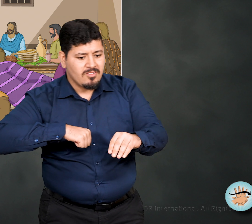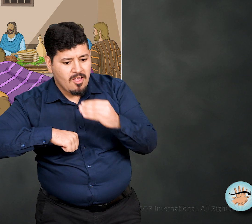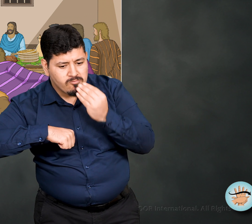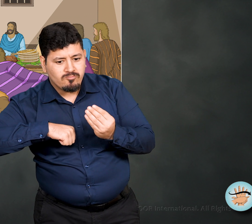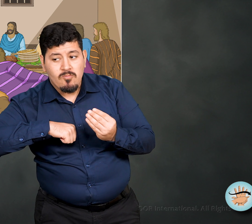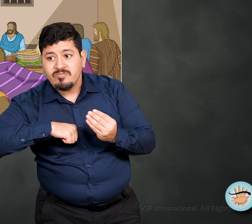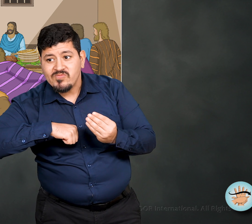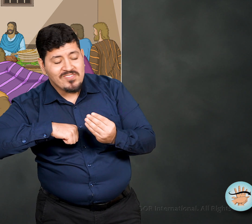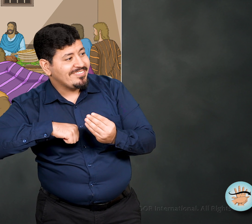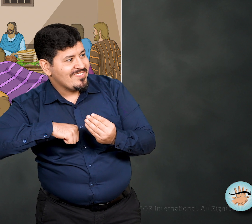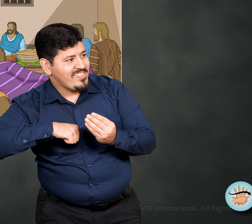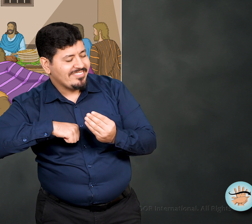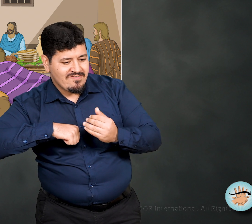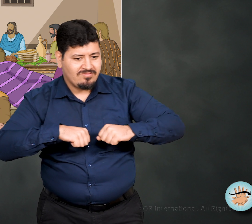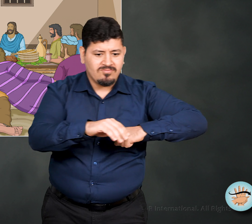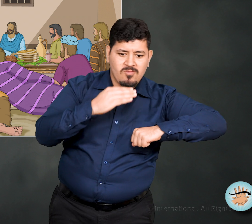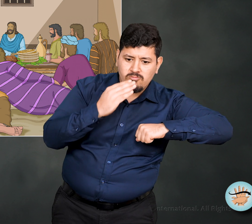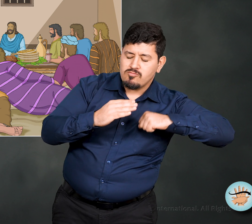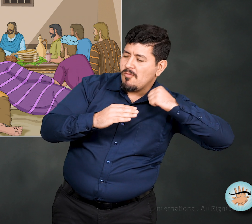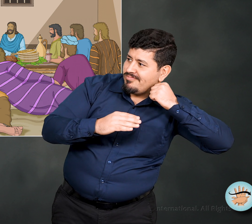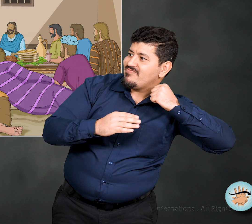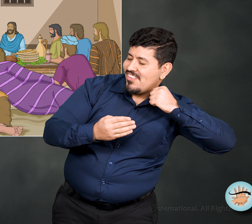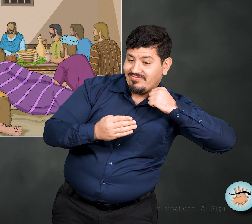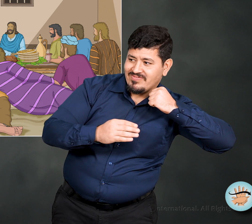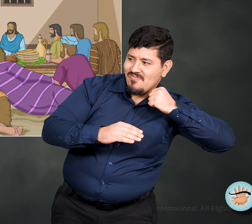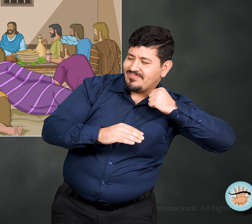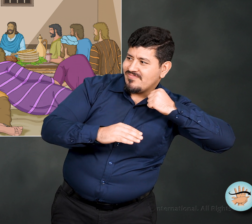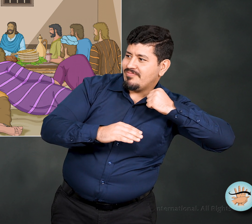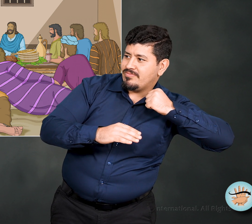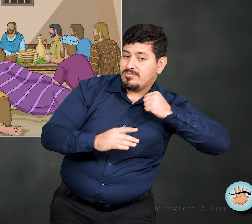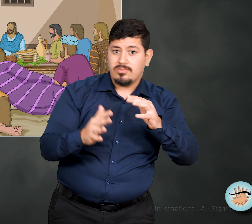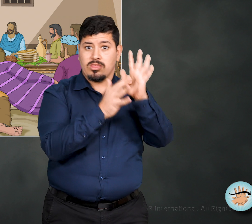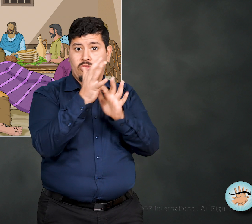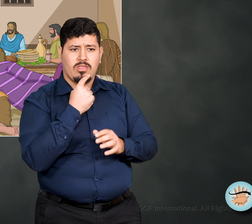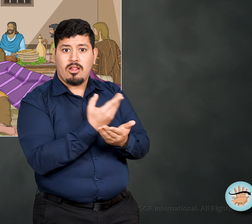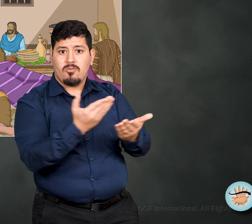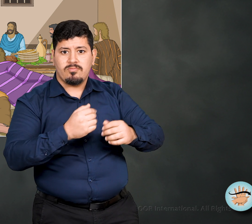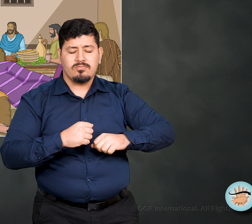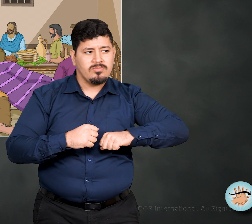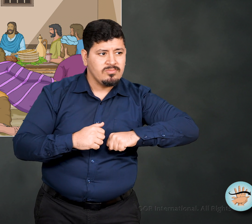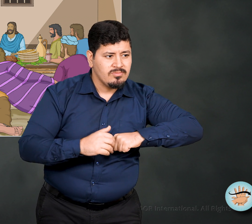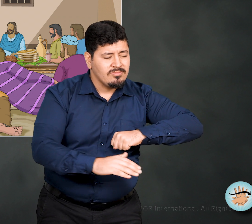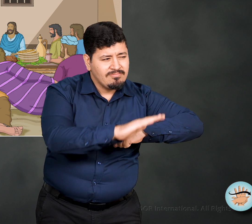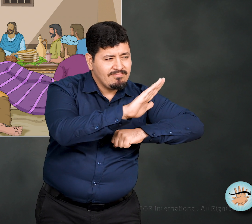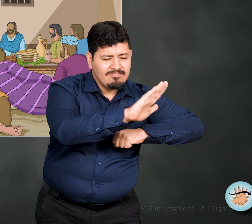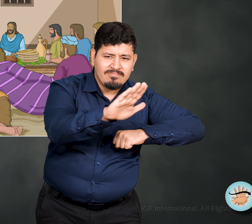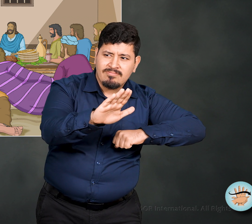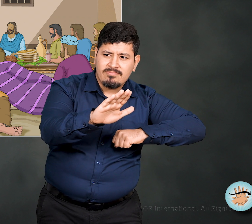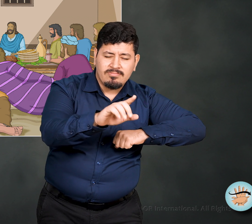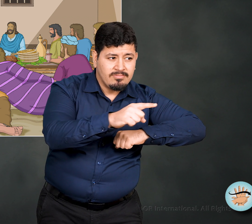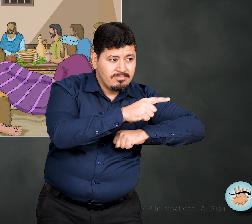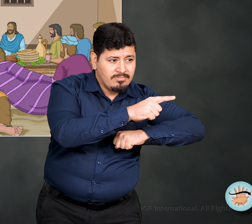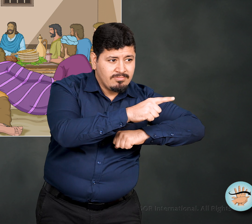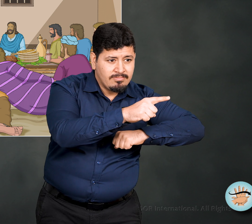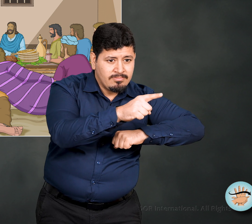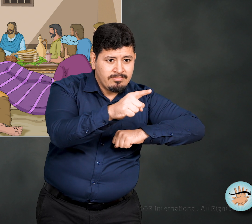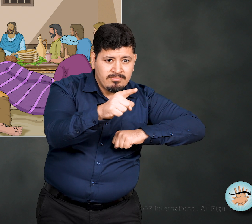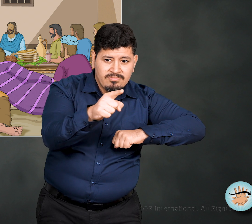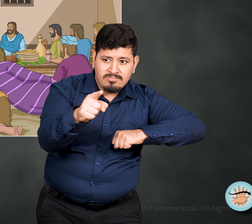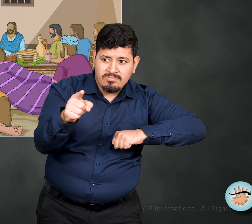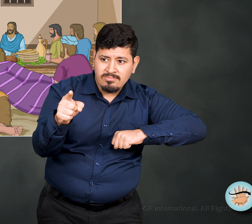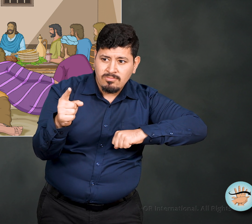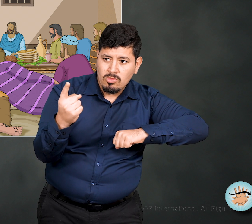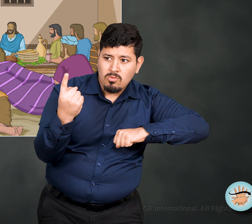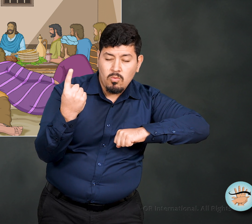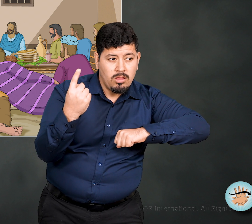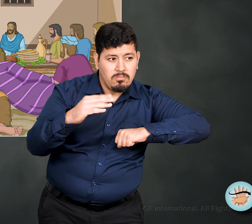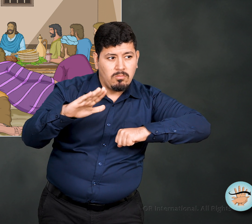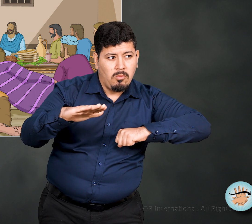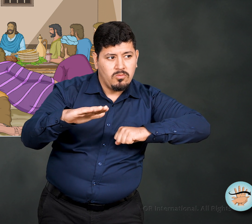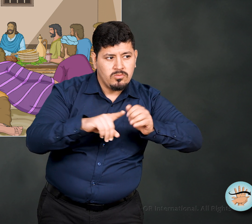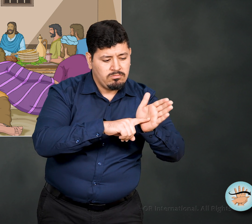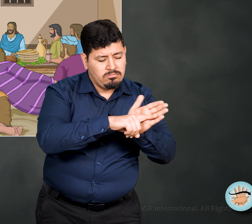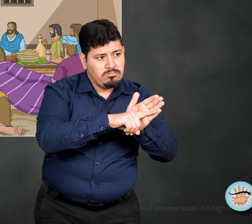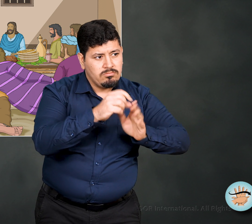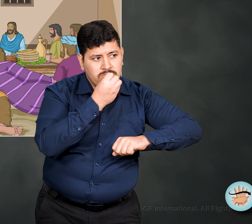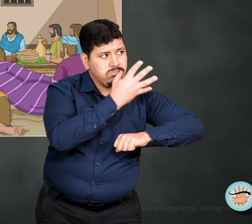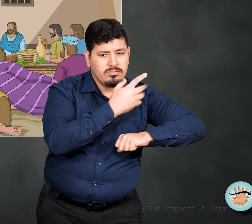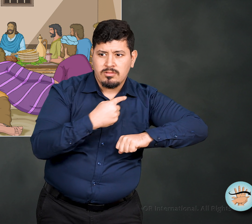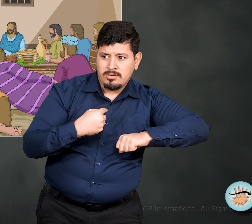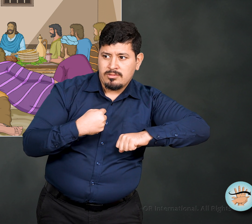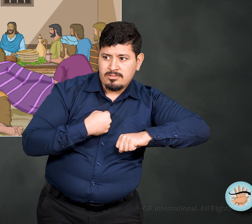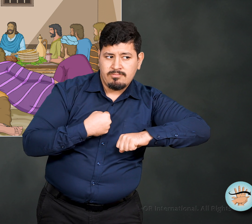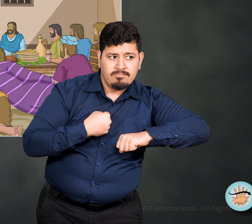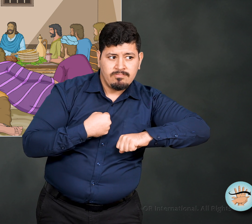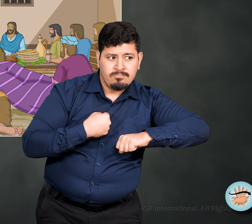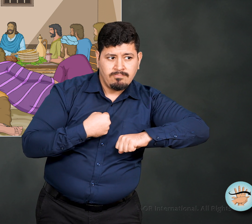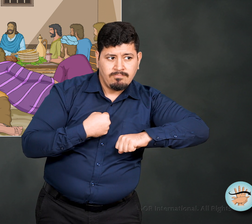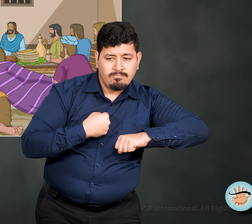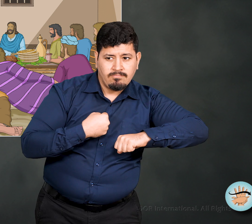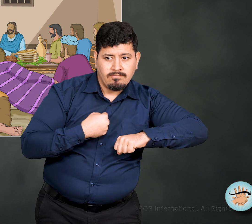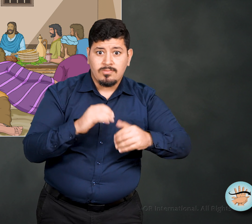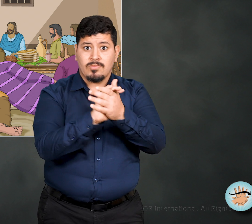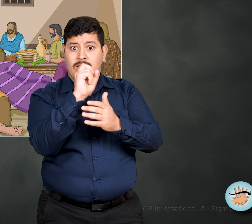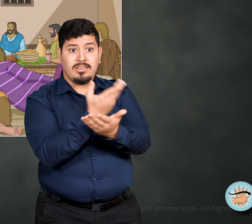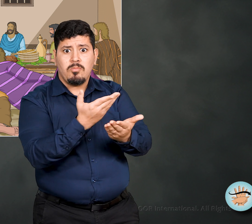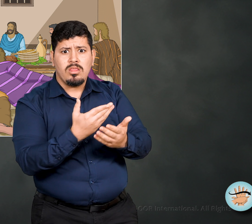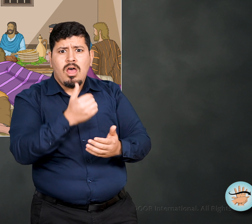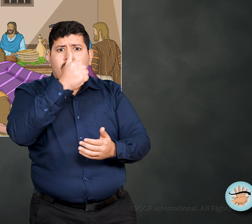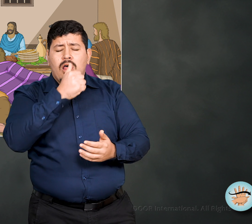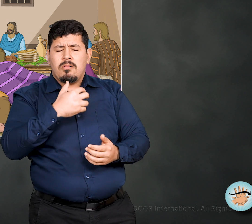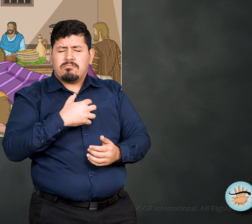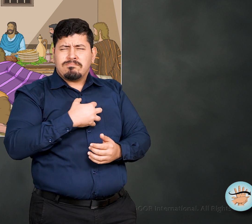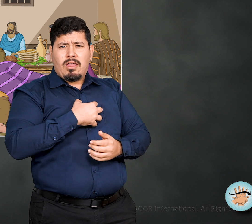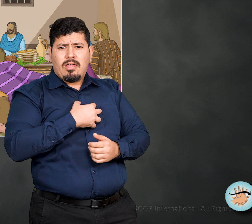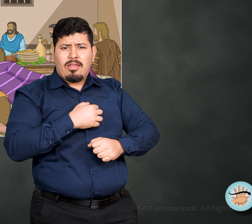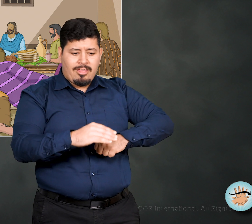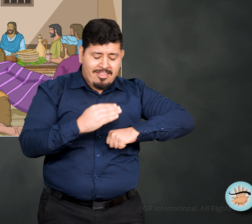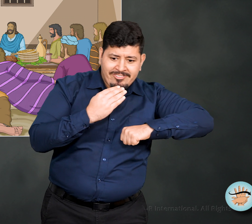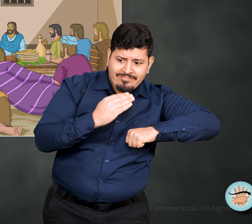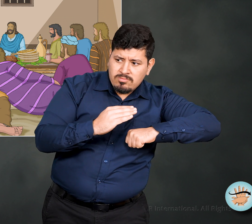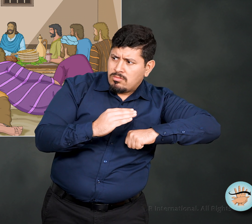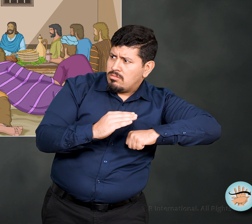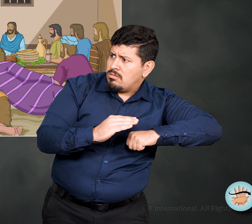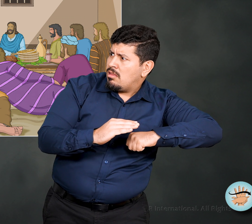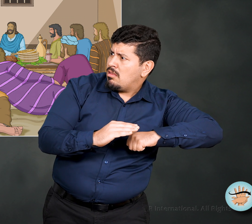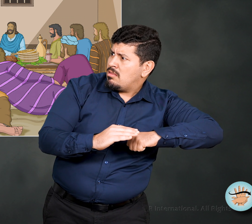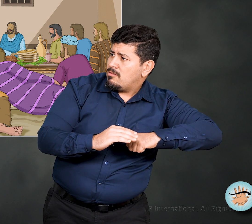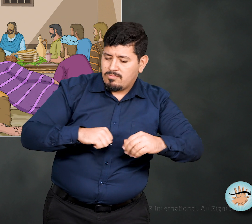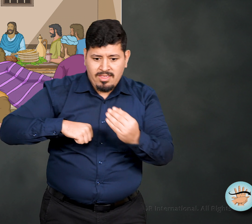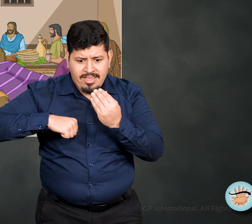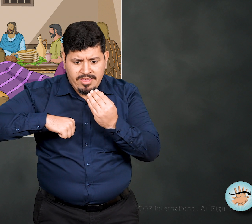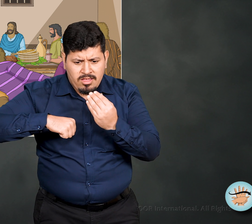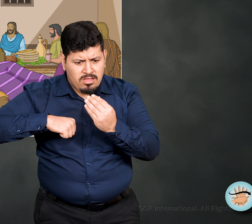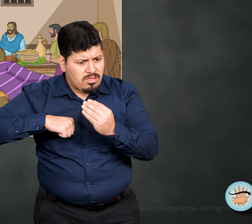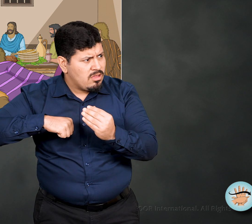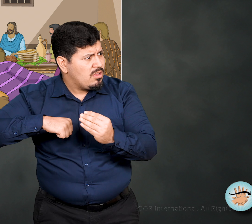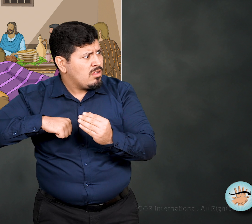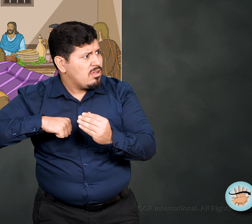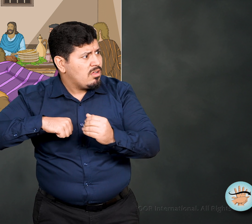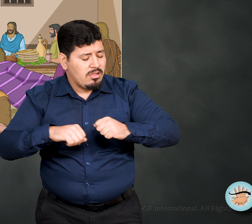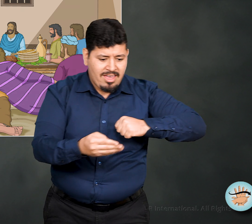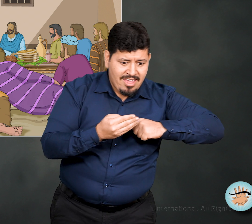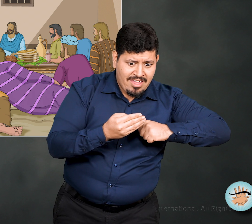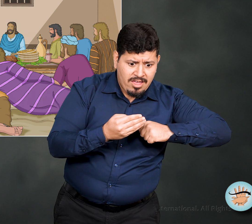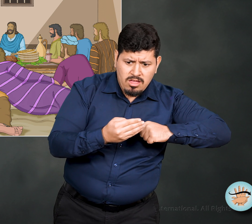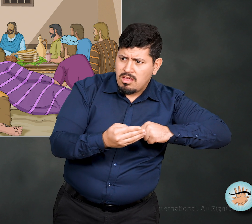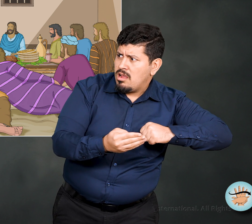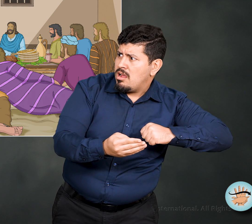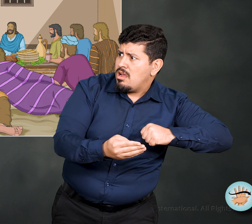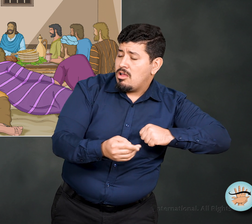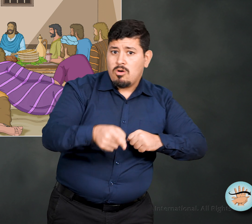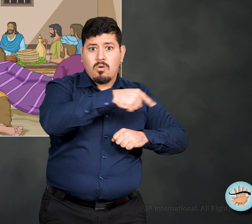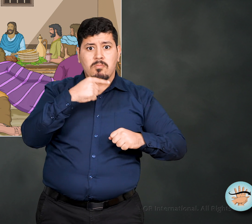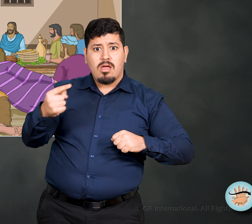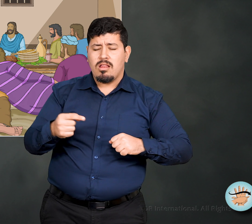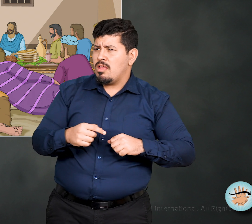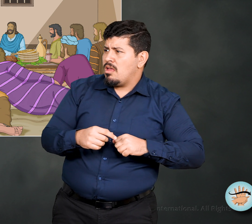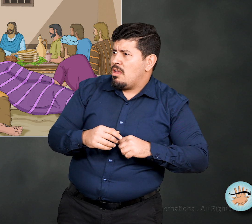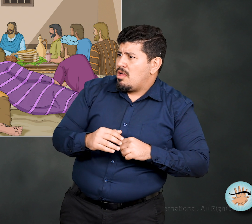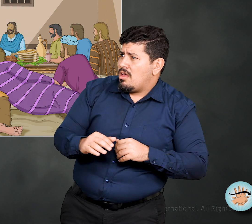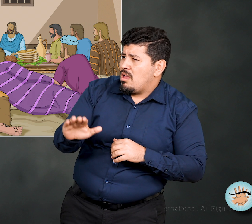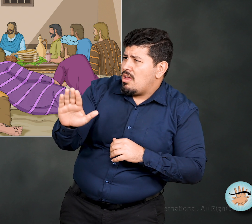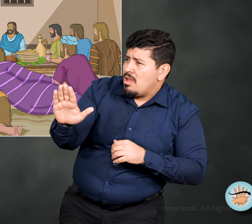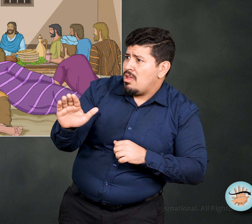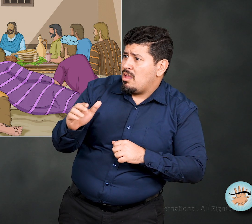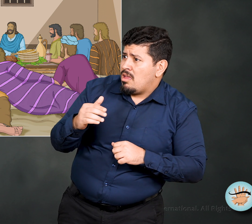And while they were eating, He said to them, “Truly I tell you, one of you will betray Me.”